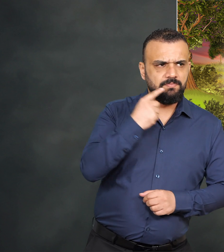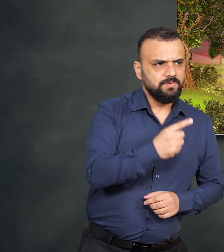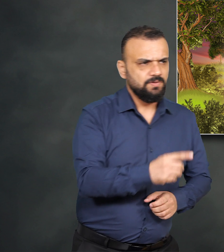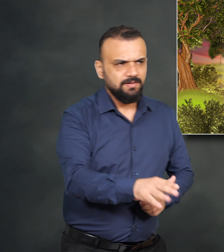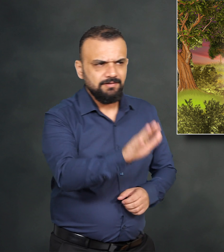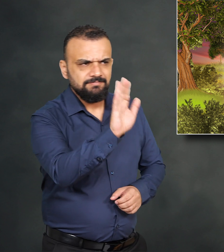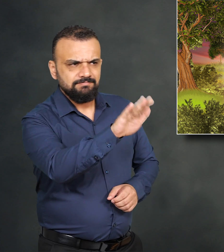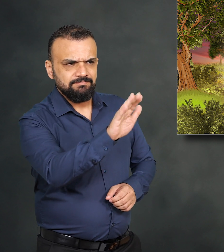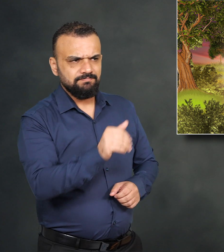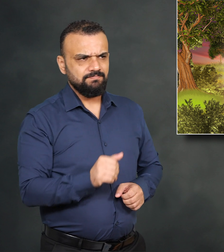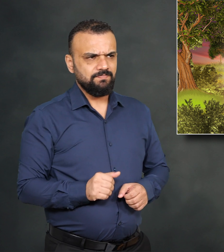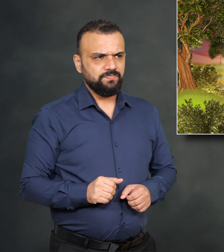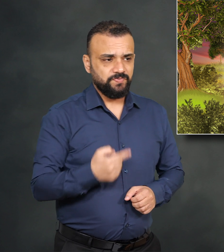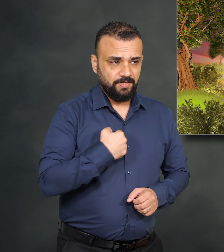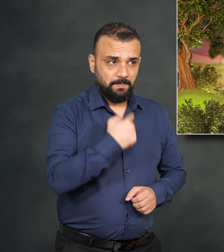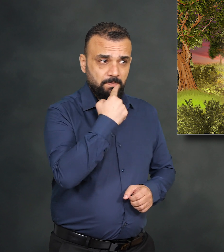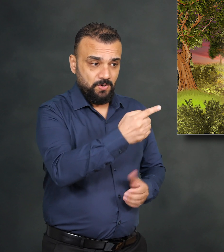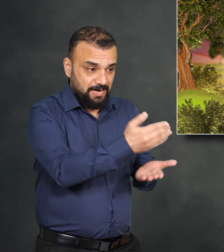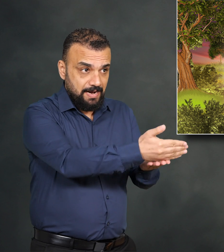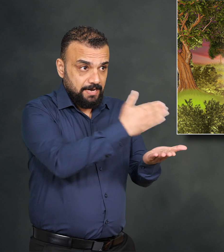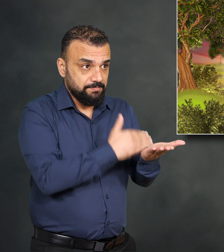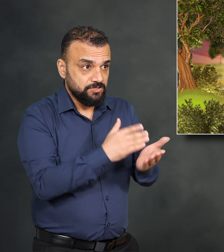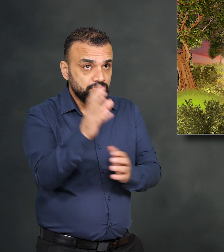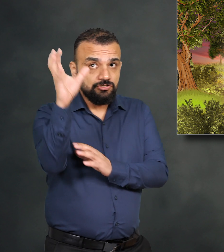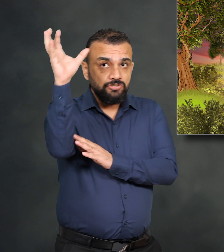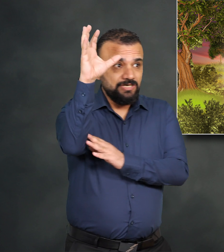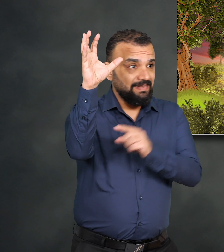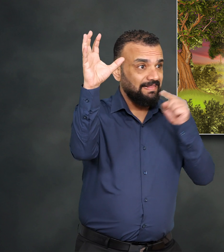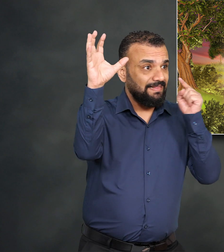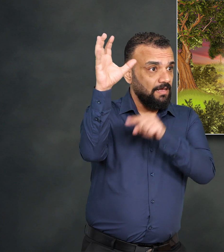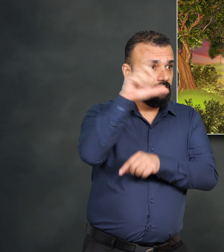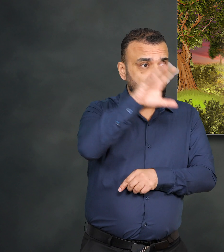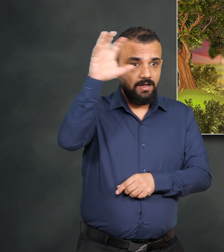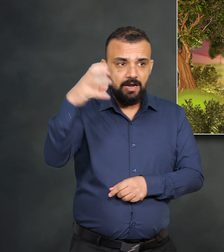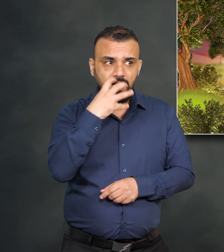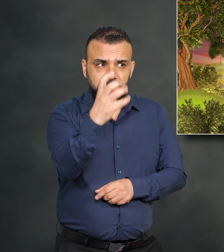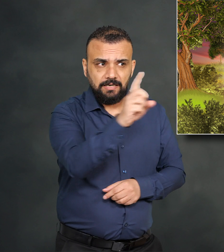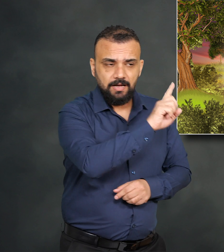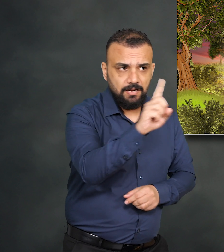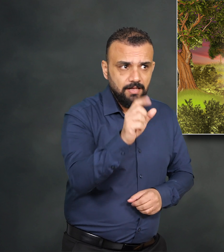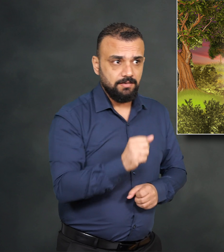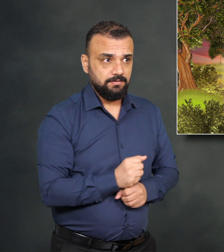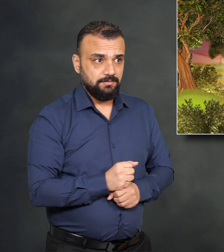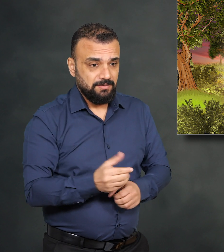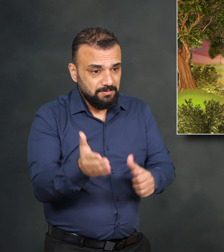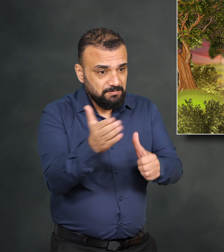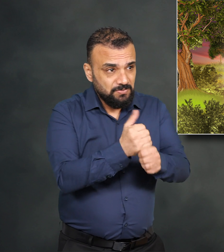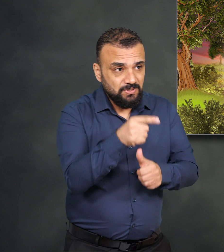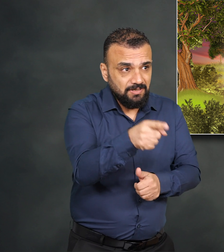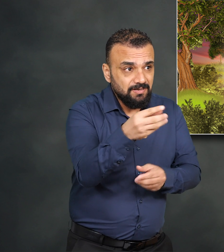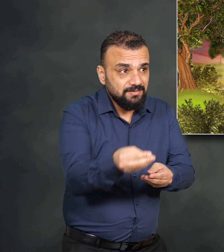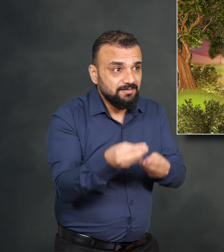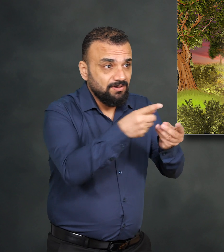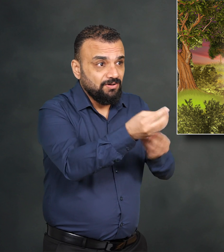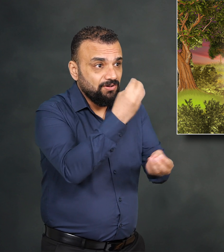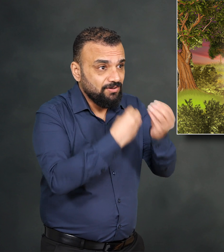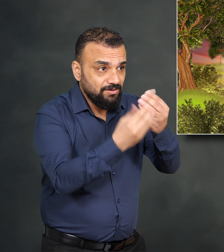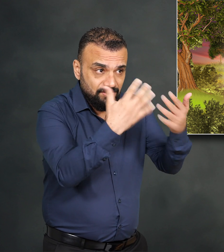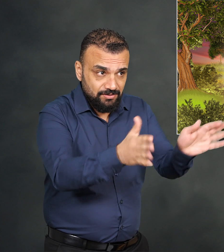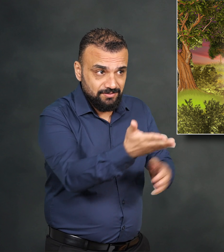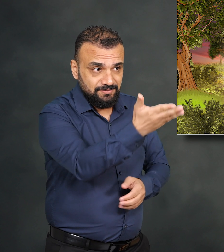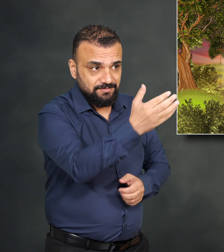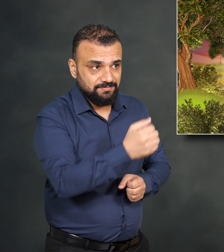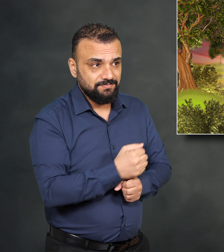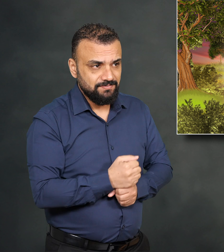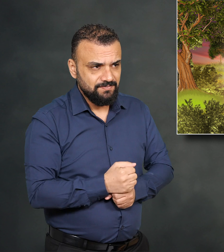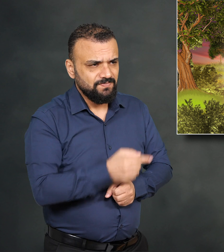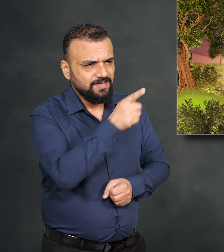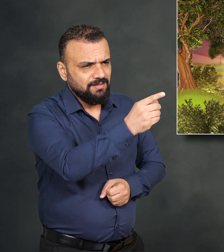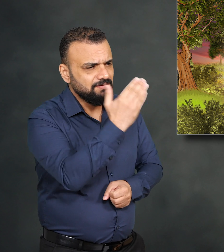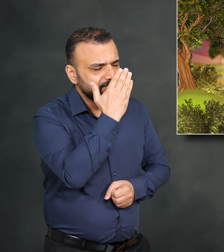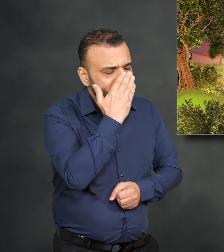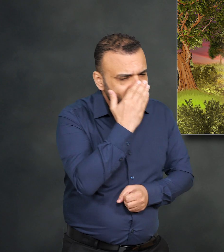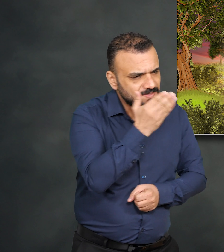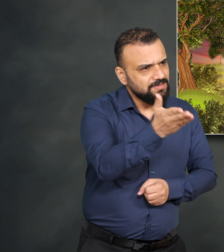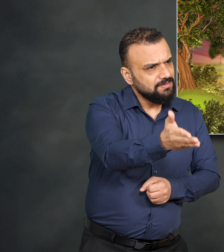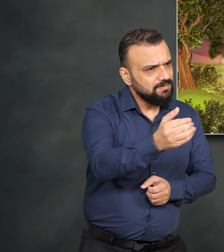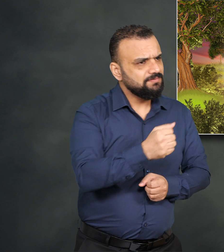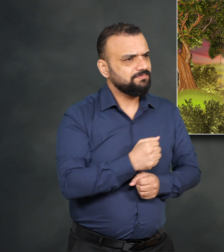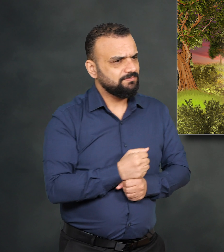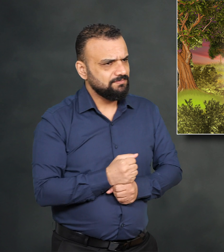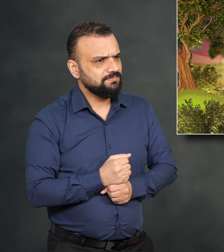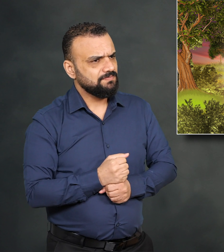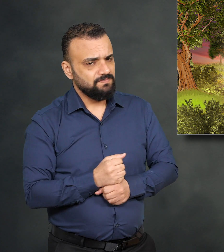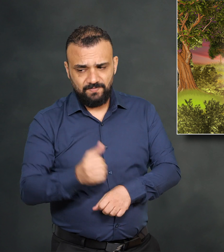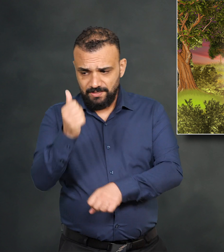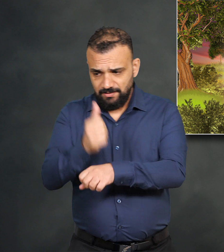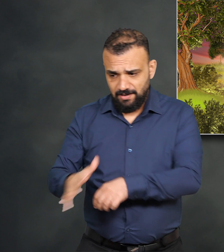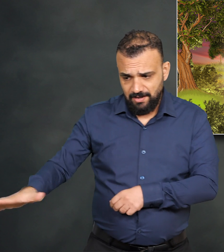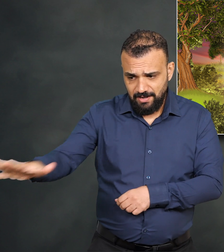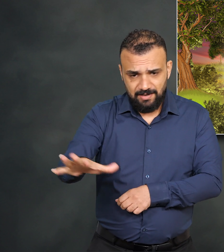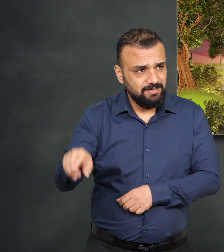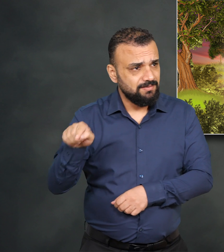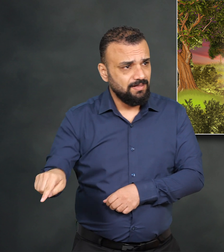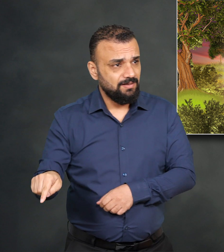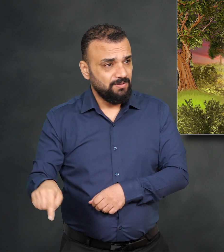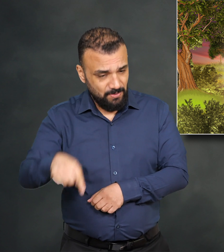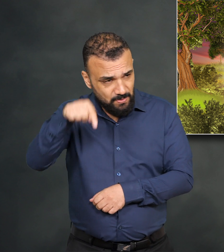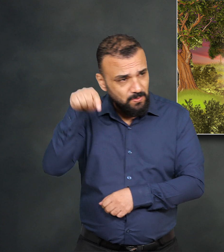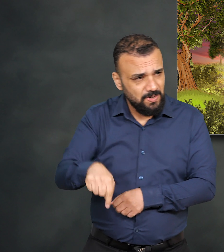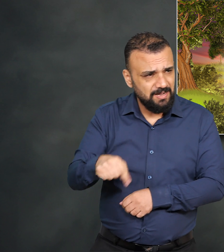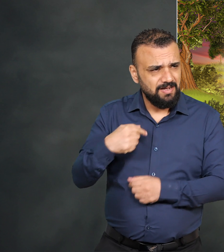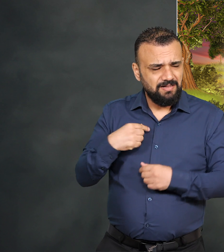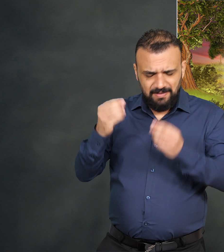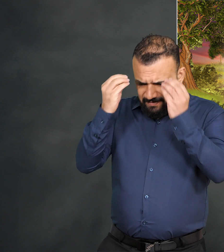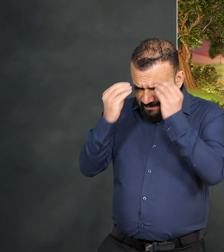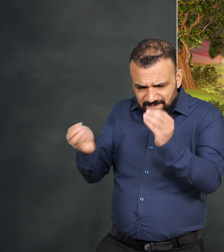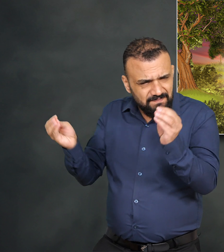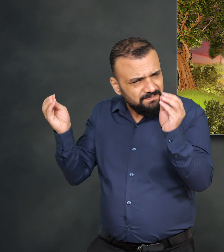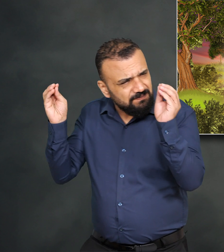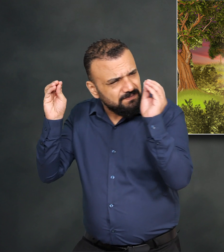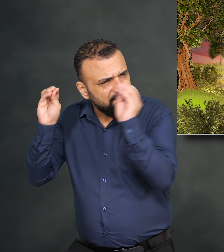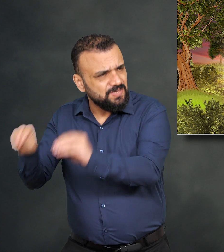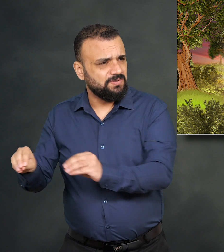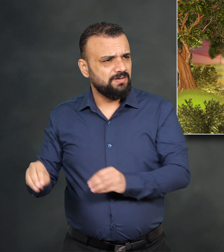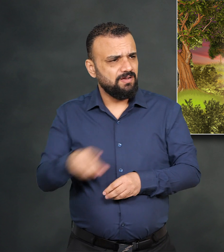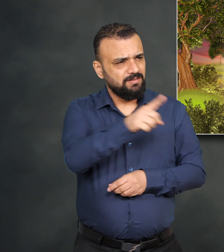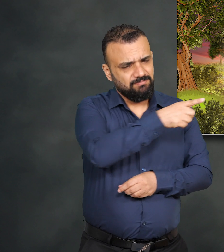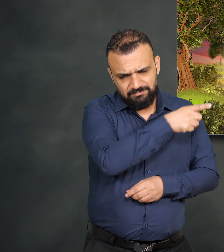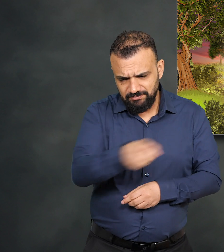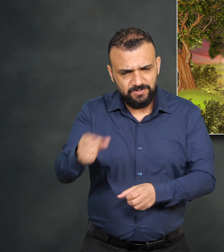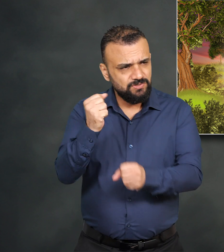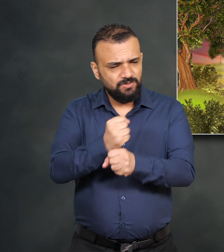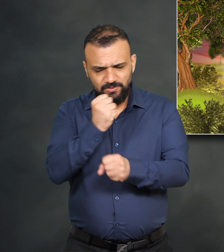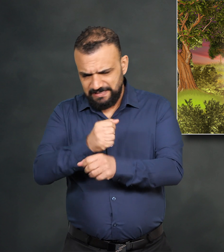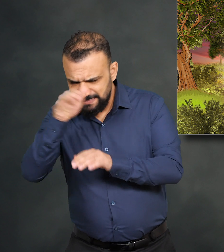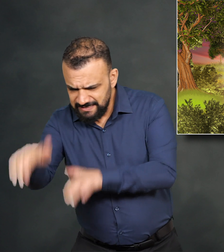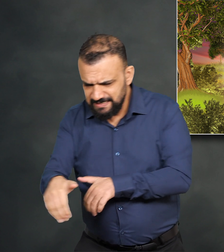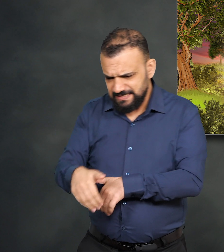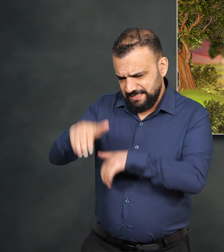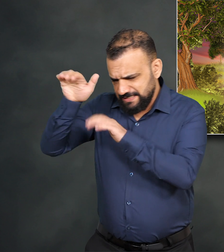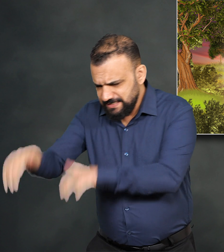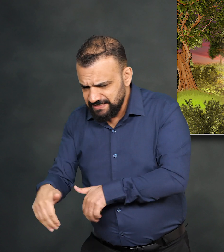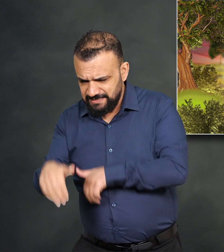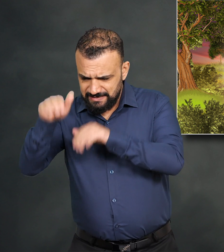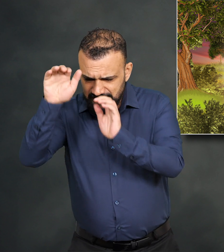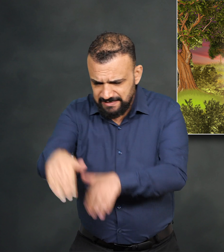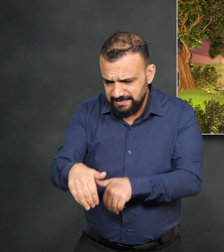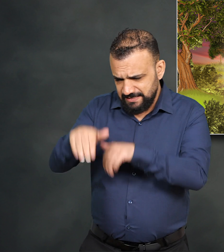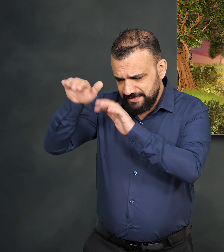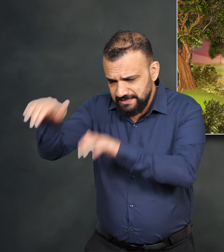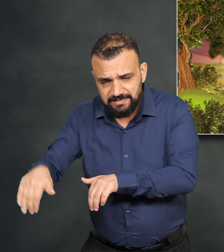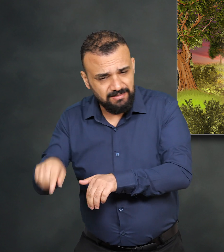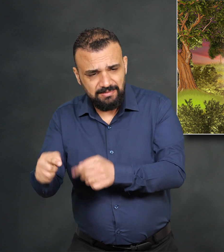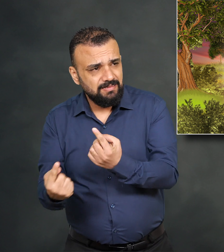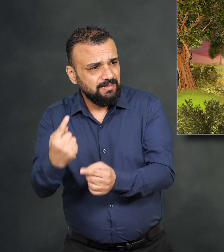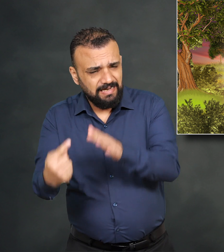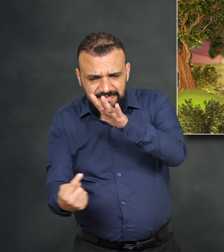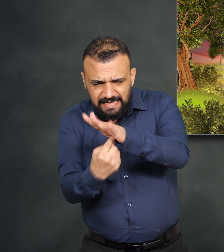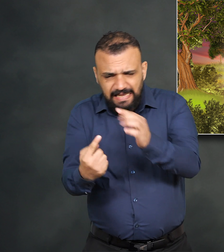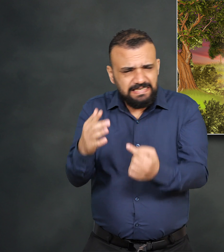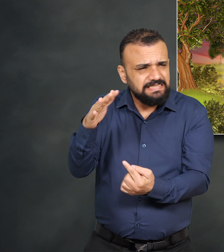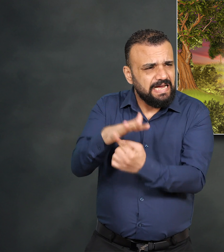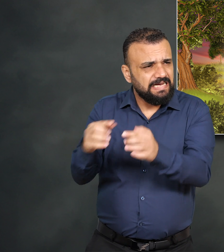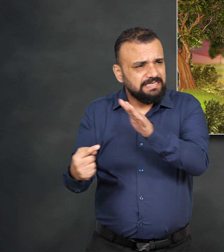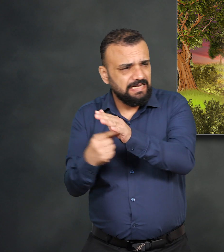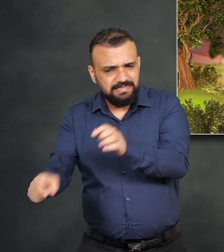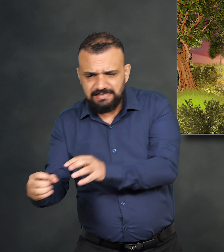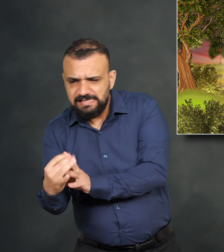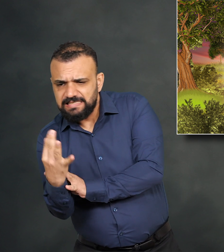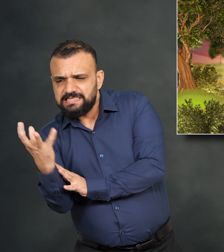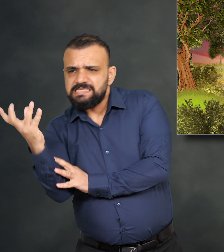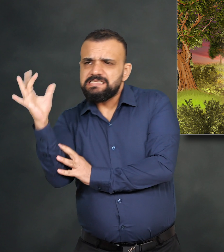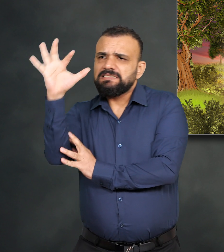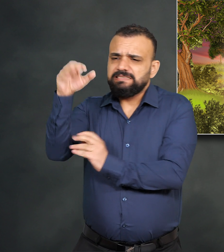And to Adam He said: “Because you have listened to the voice of your wife and have eaten from the tree of which I commanded you not to eat, cursed is the ground because of you; through toil you will eat of it all the days of your life.